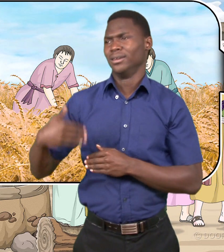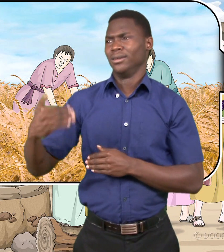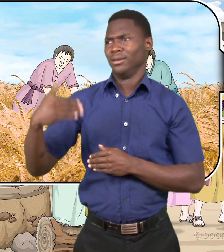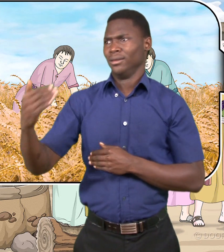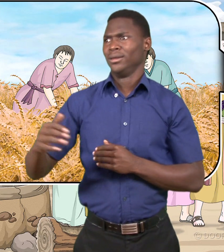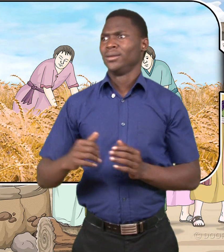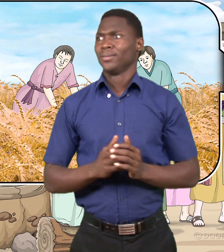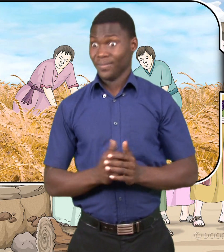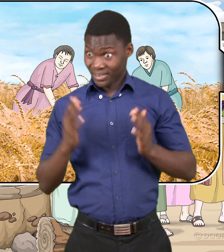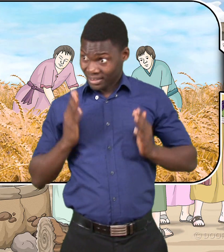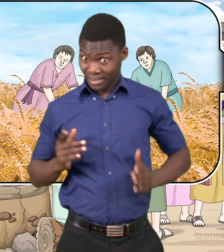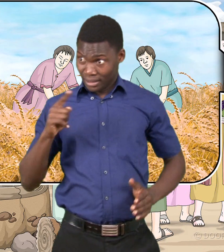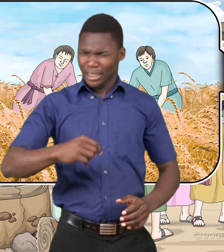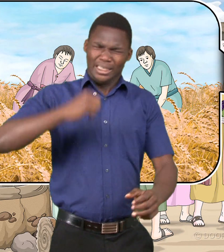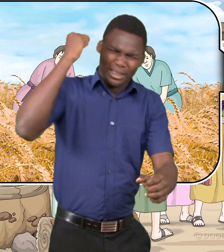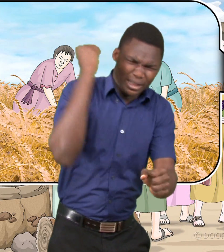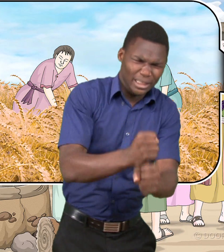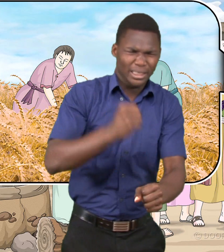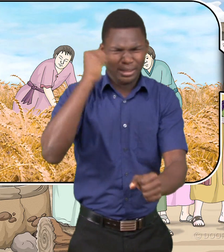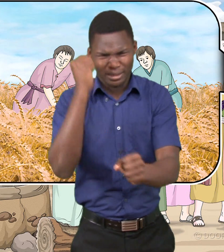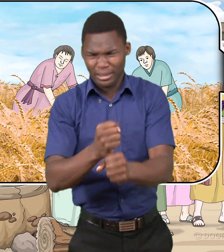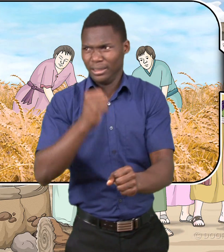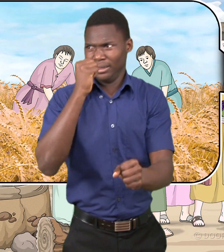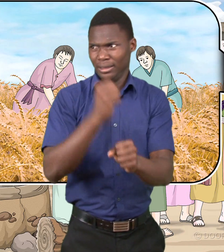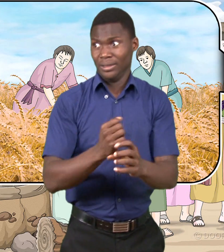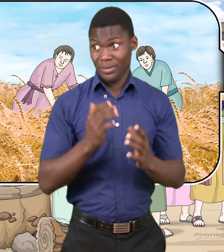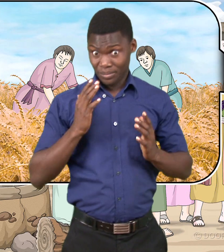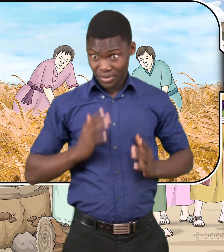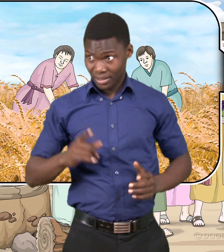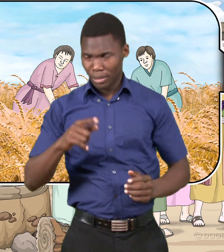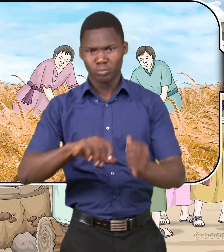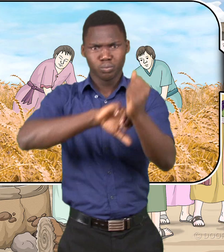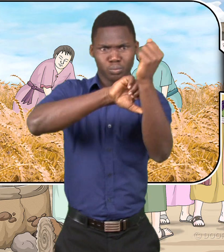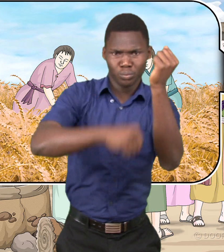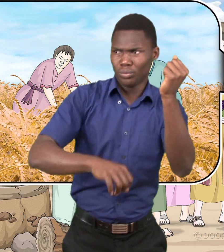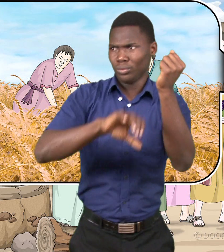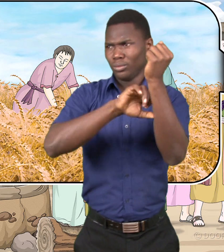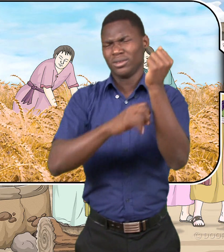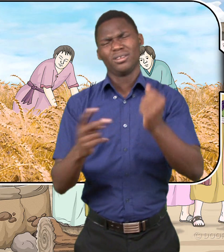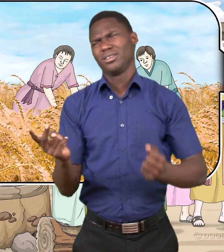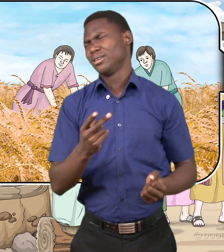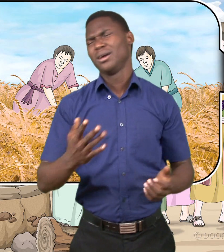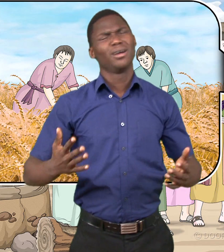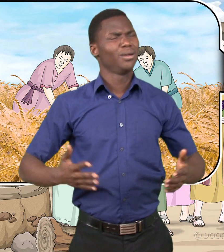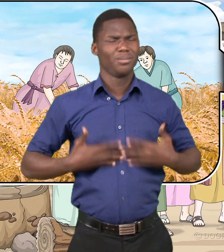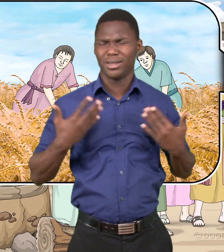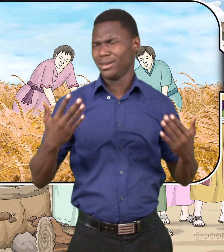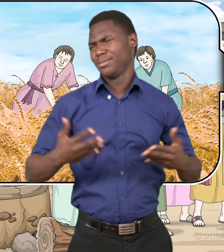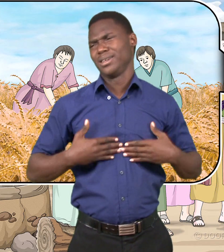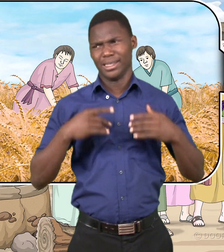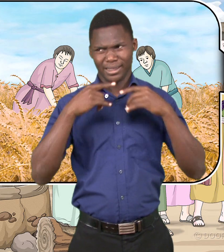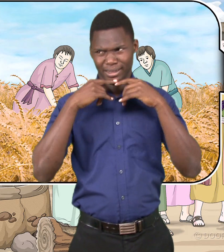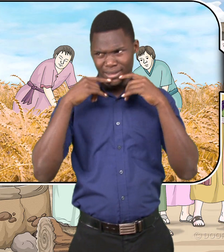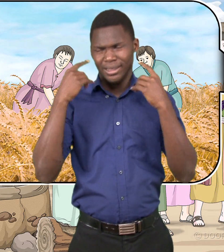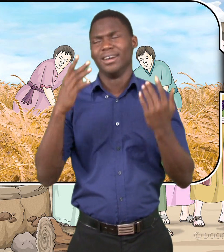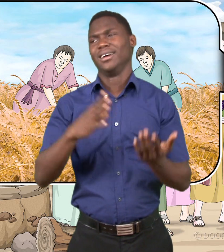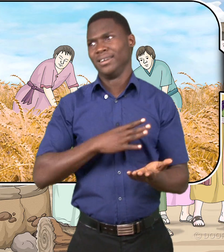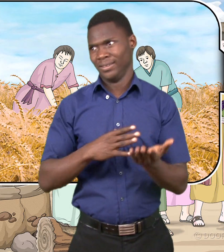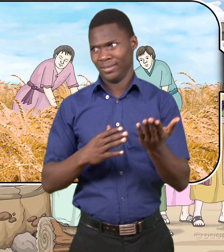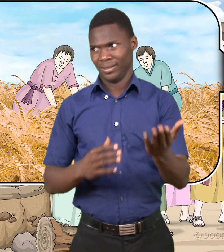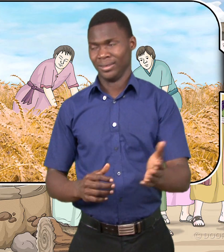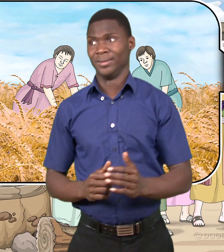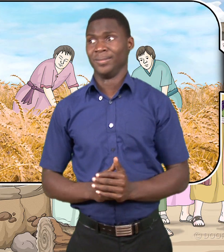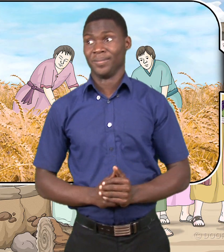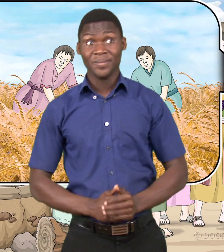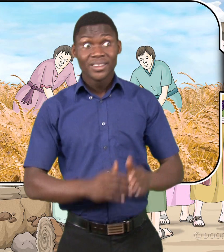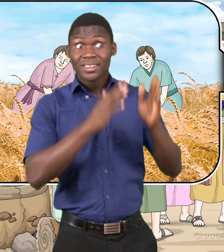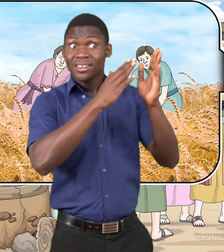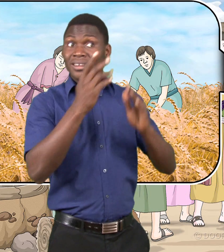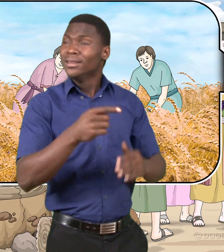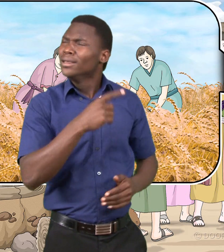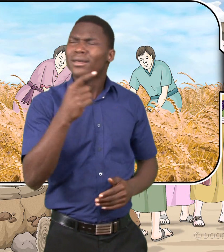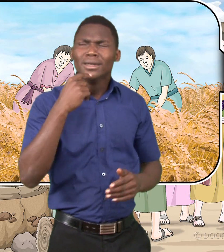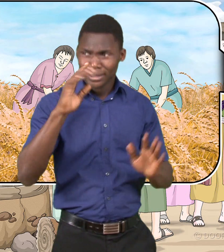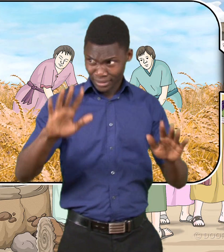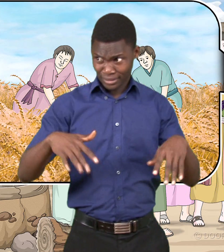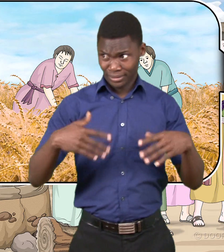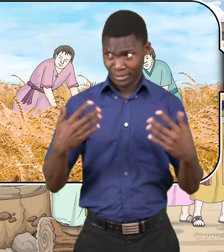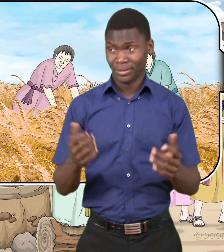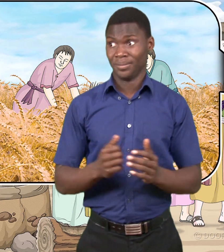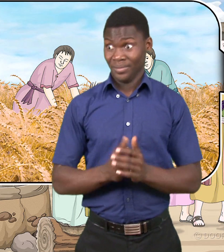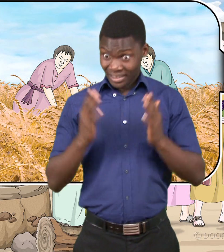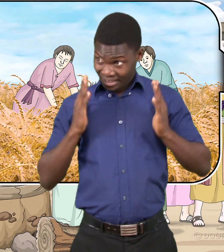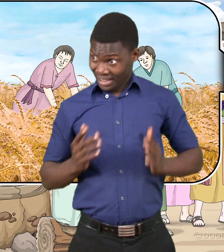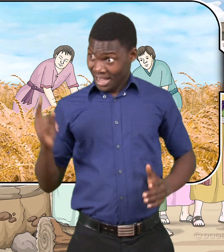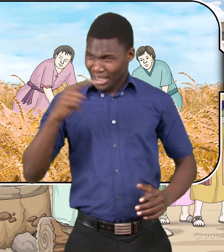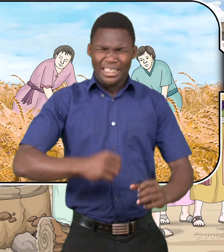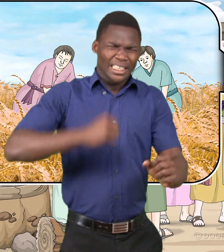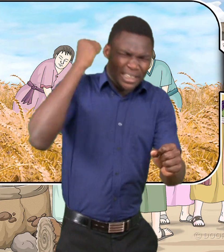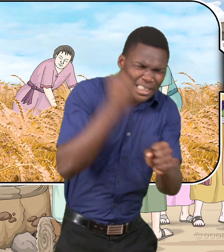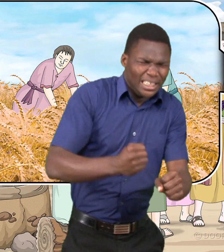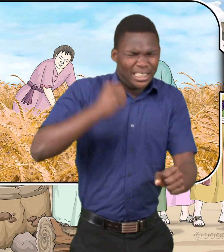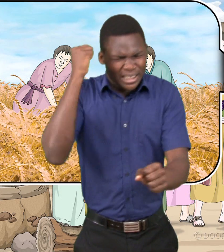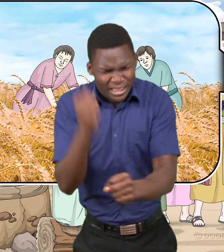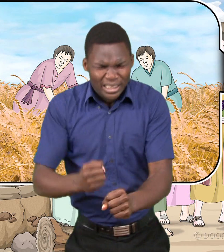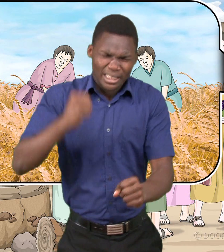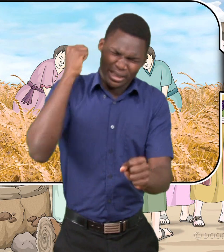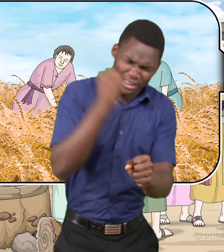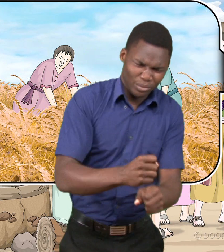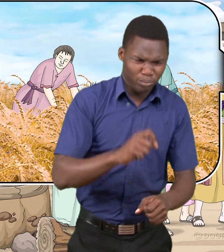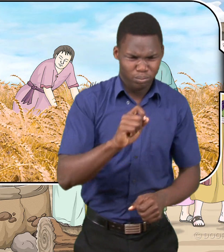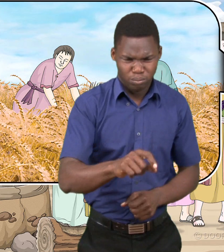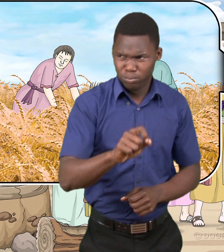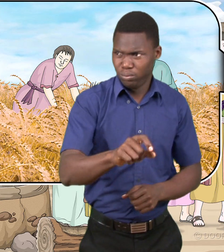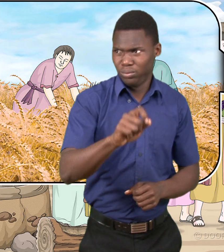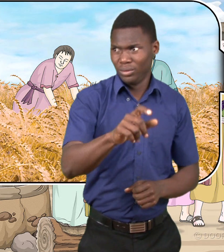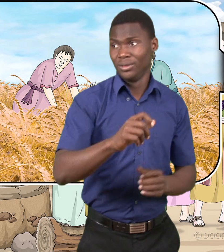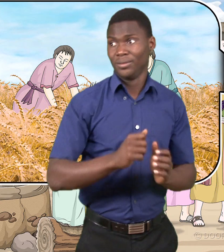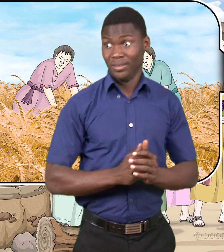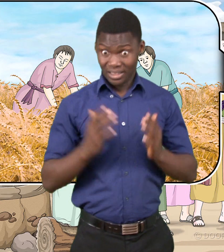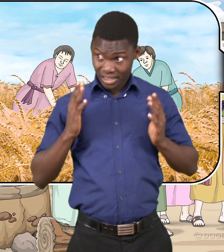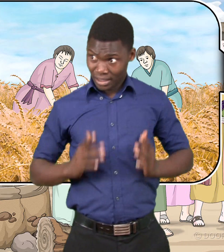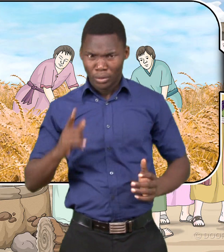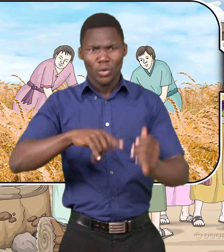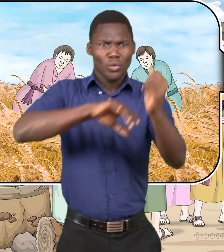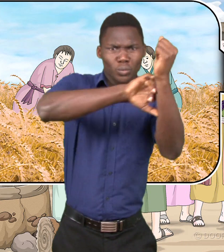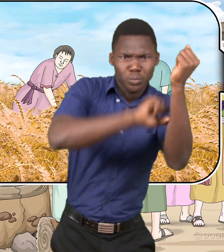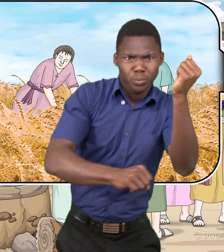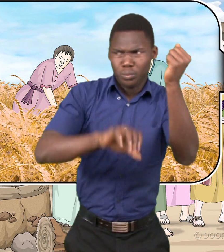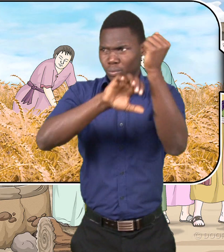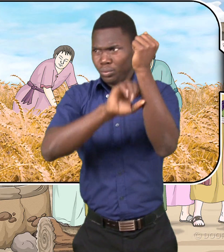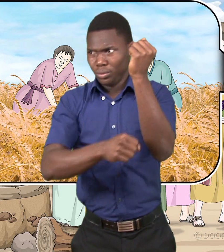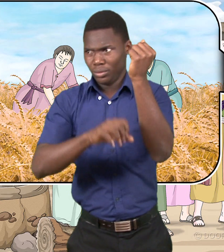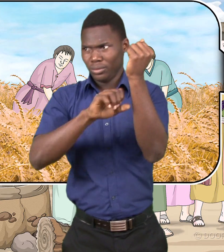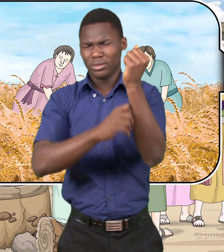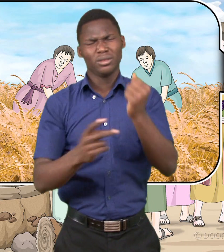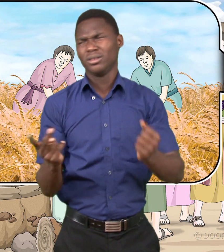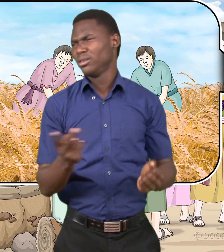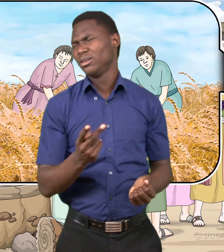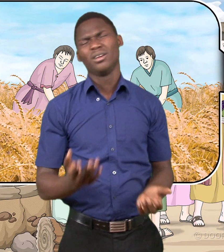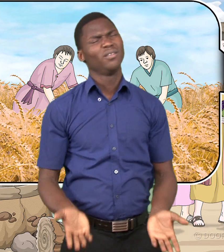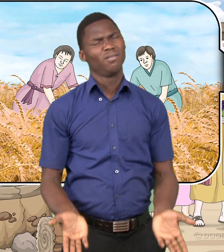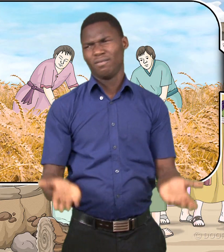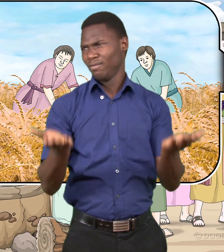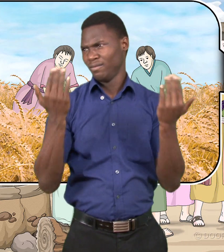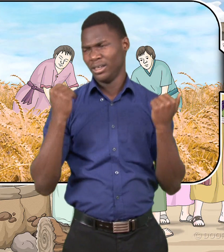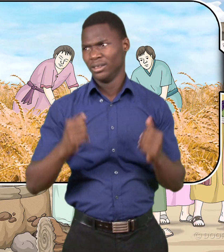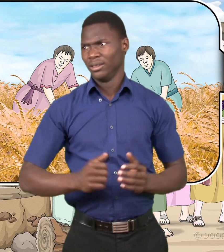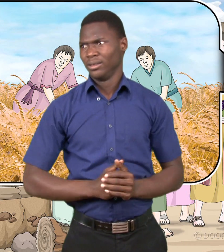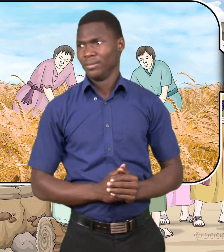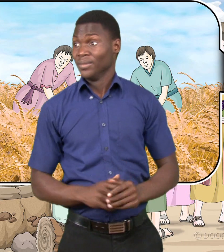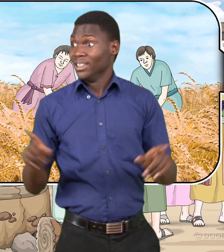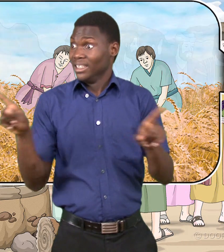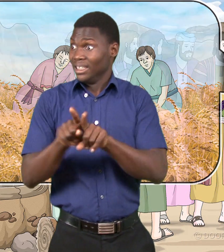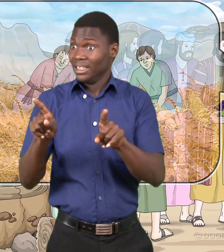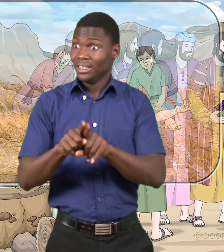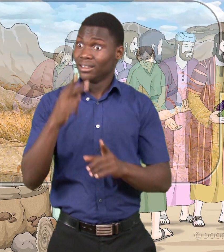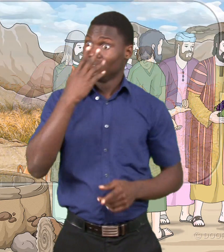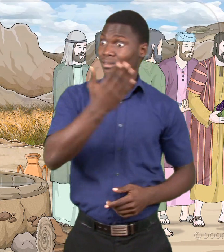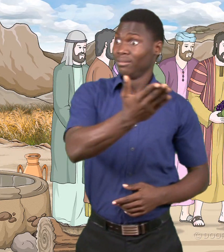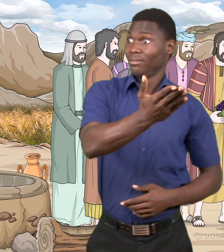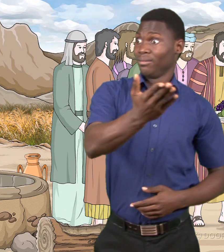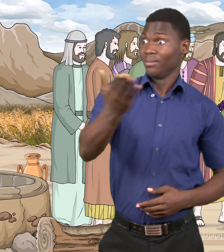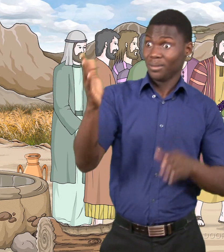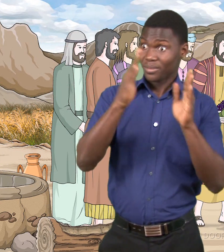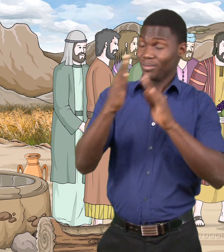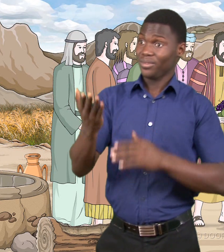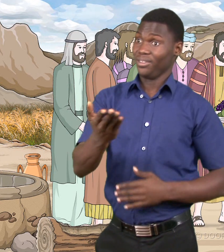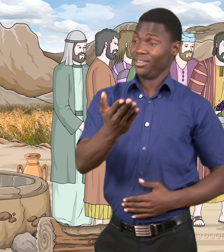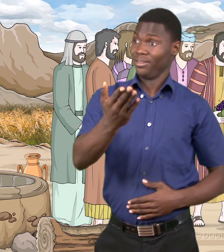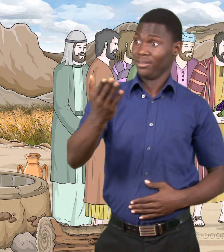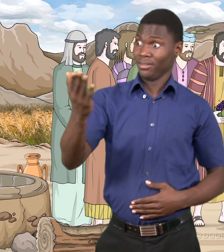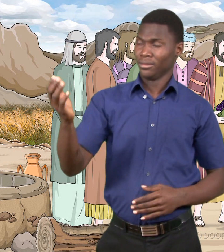For in this case the saying ‘One sows and another reaps’ is true. I sent you to reap what you have not worked for;